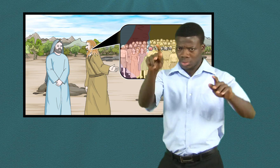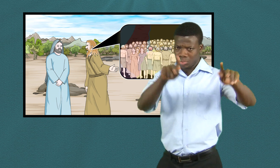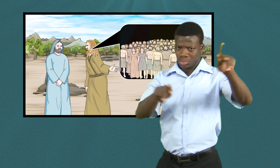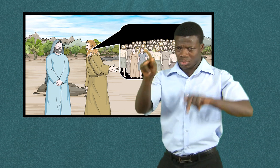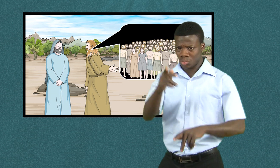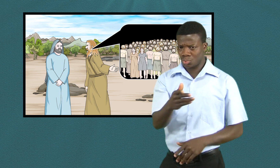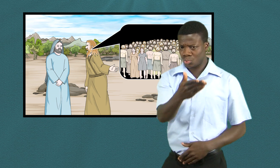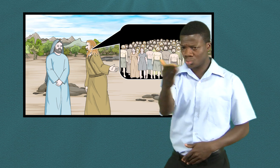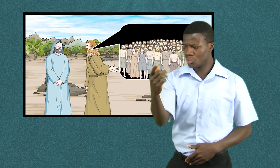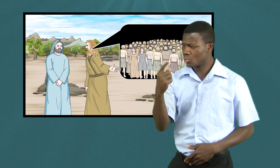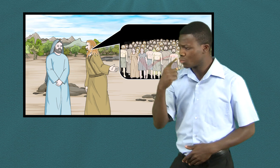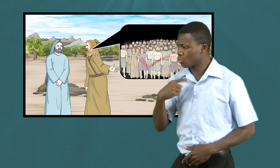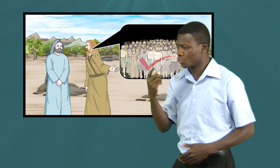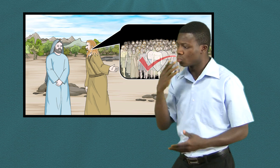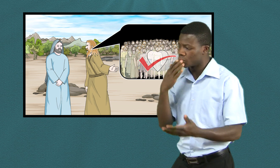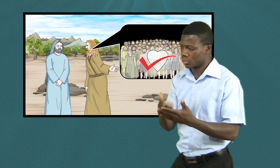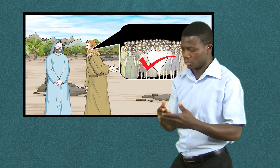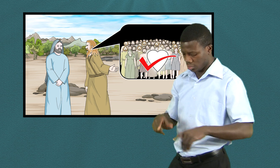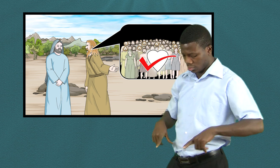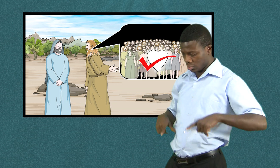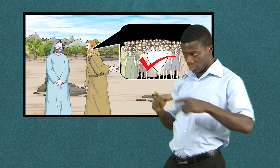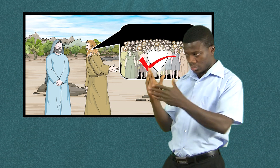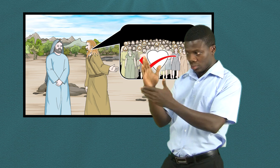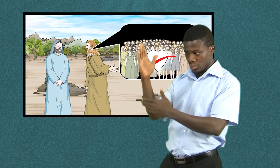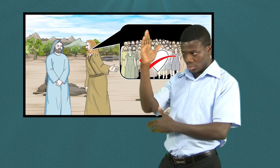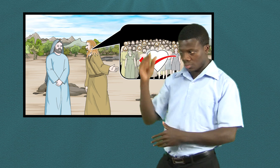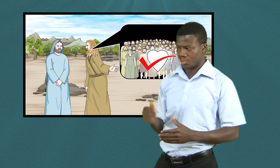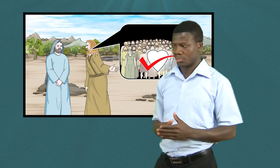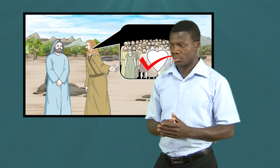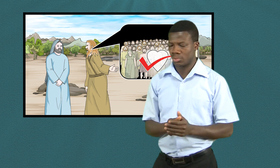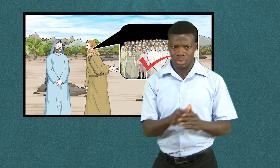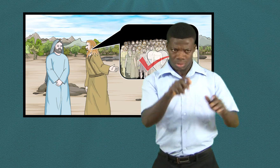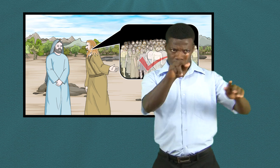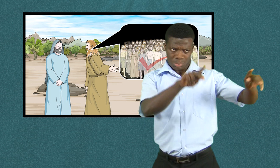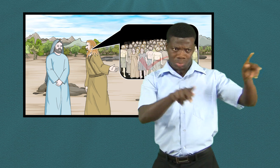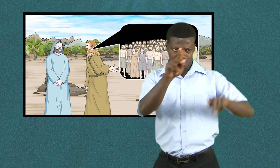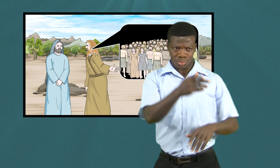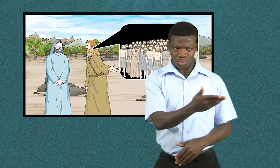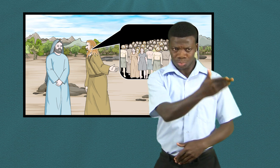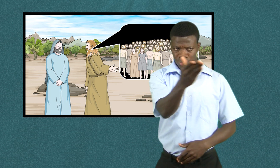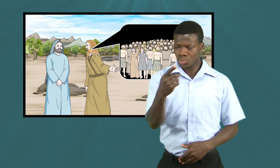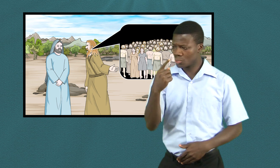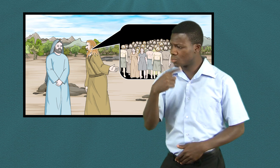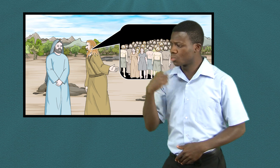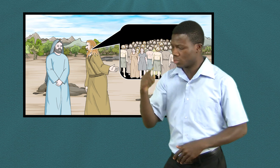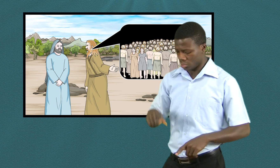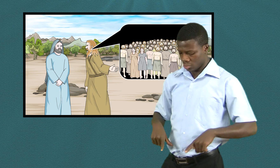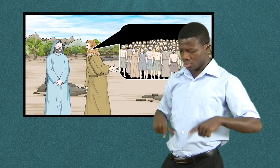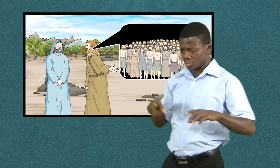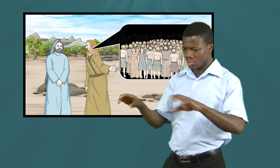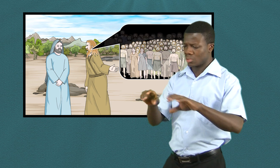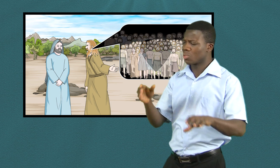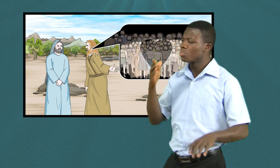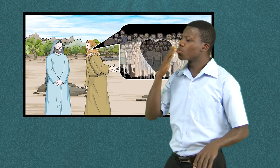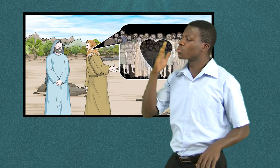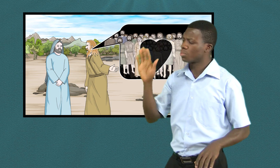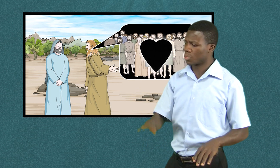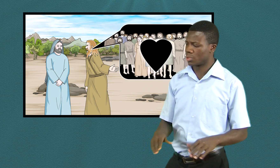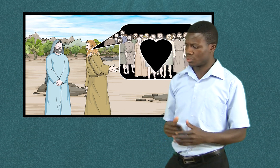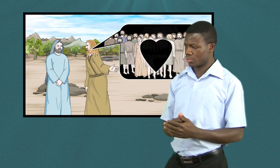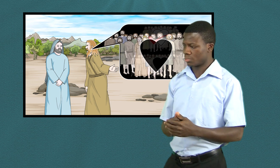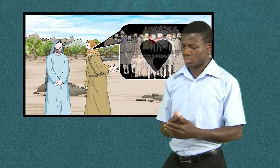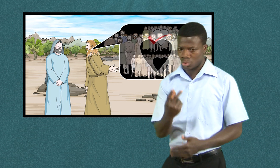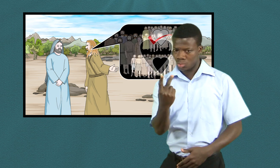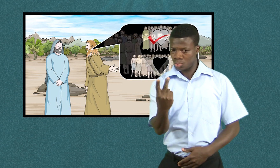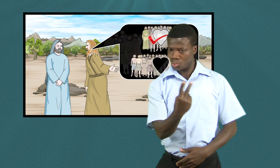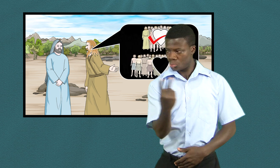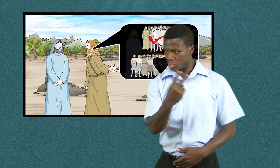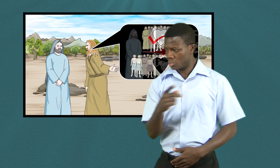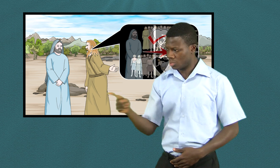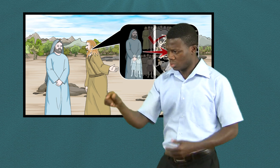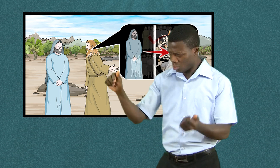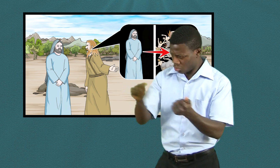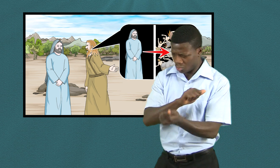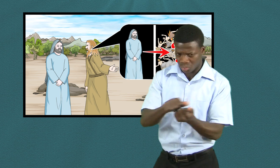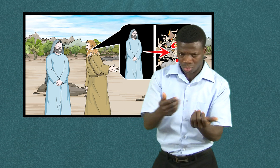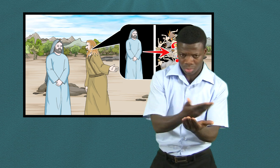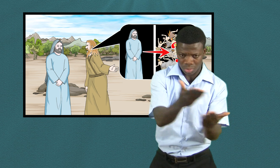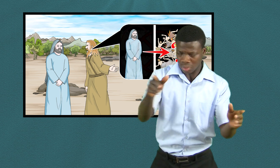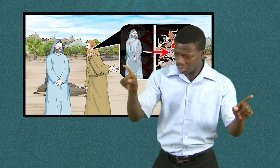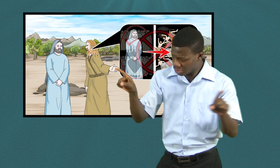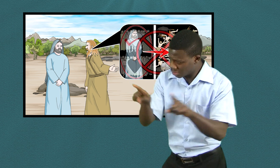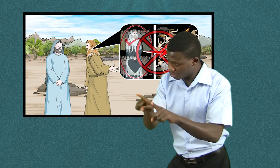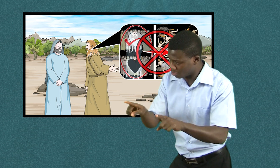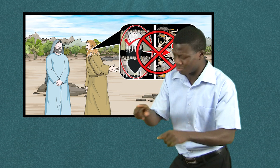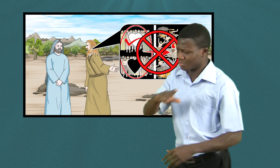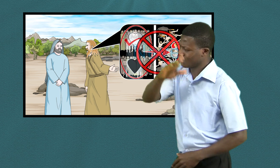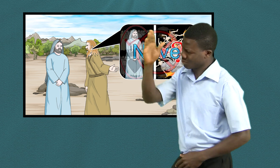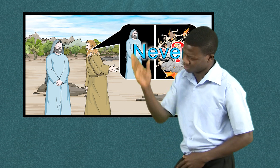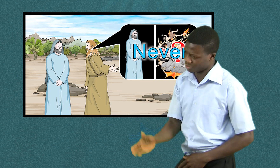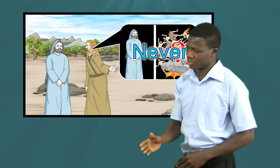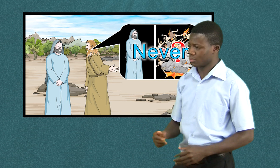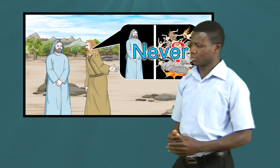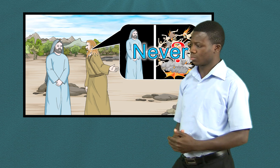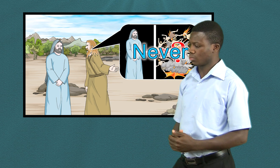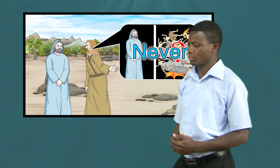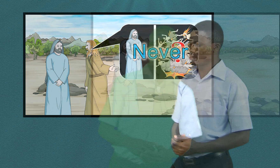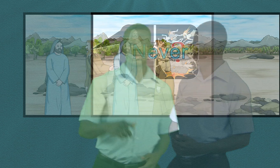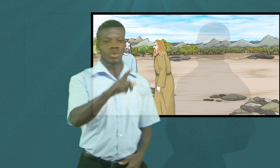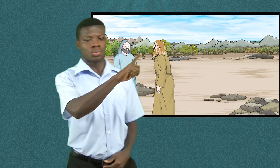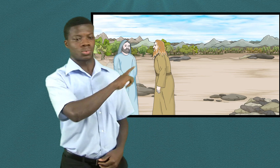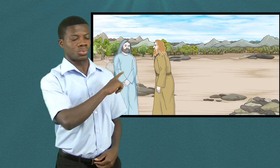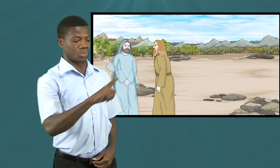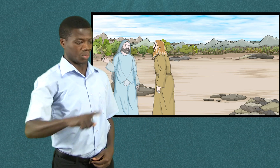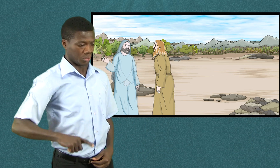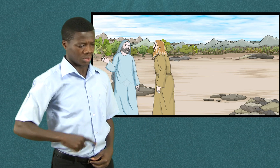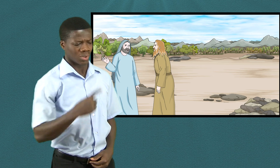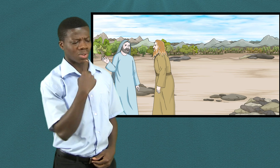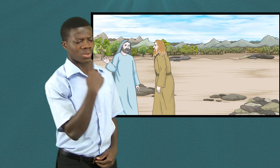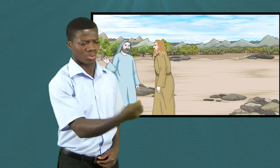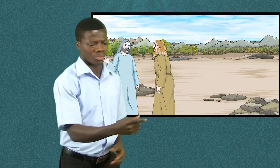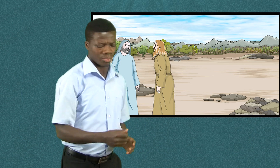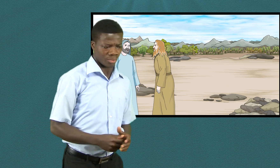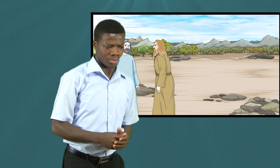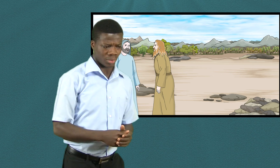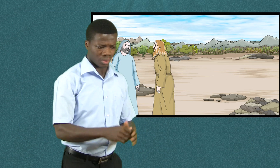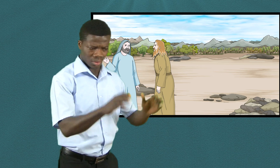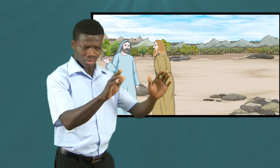Far be it from You! Will not the Judge of all the earth do what is right?”